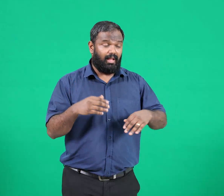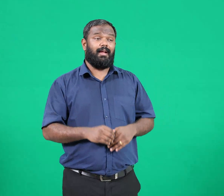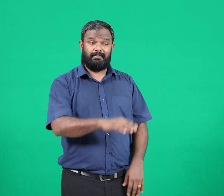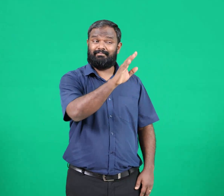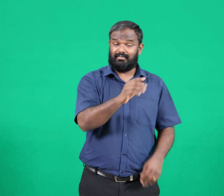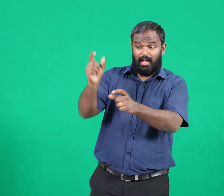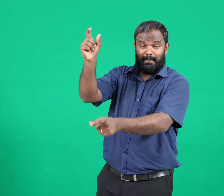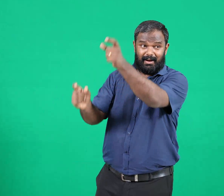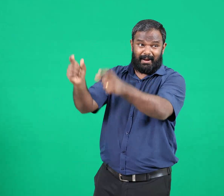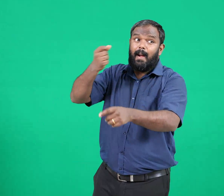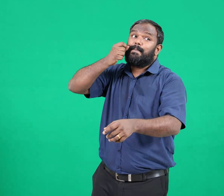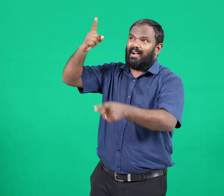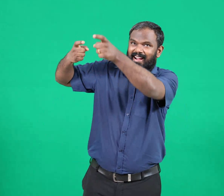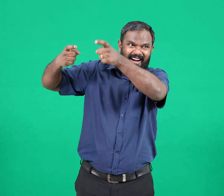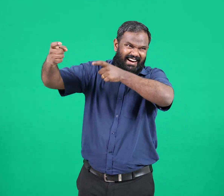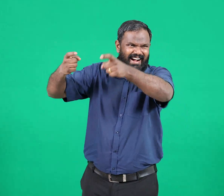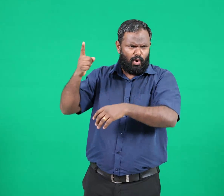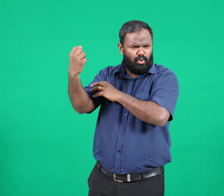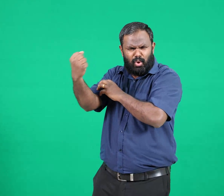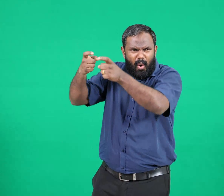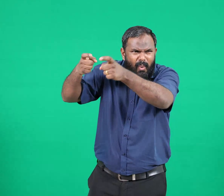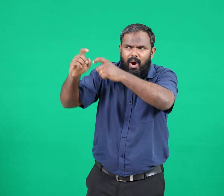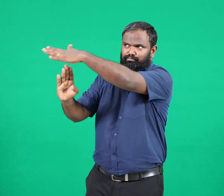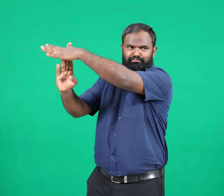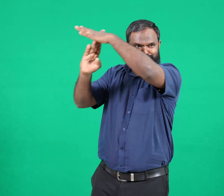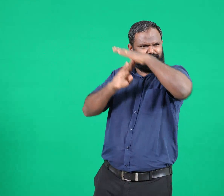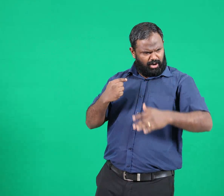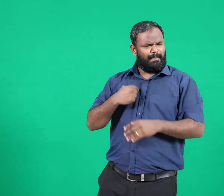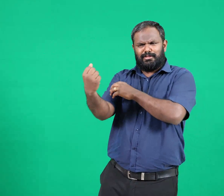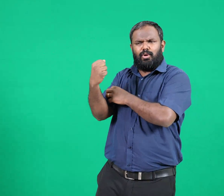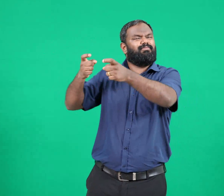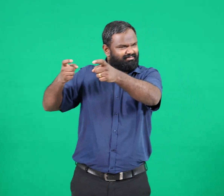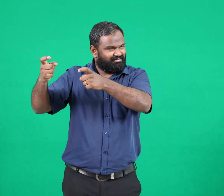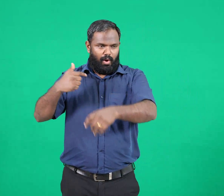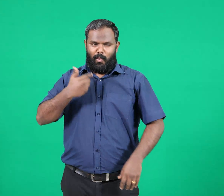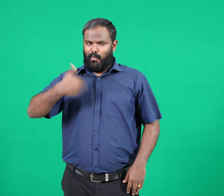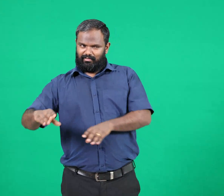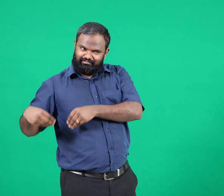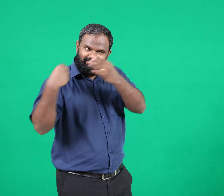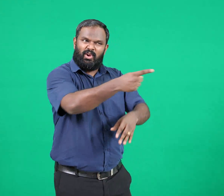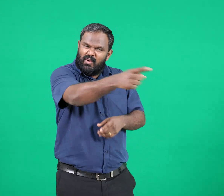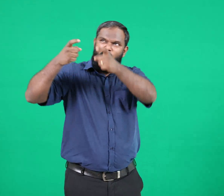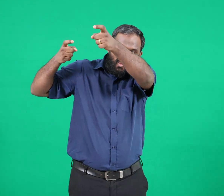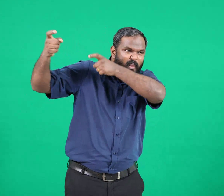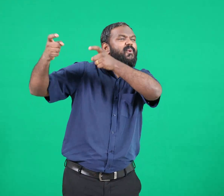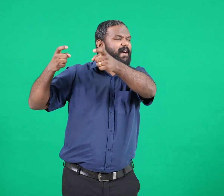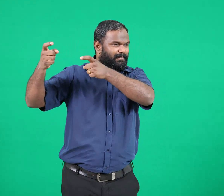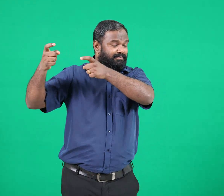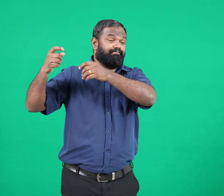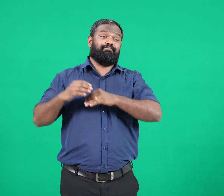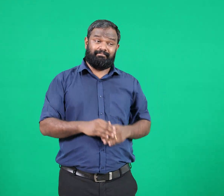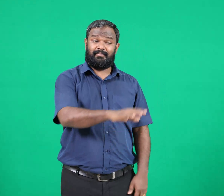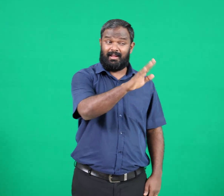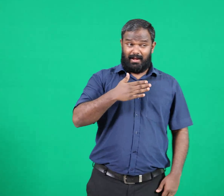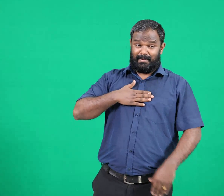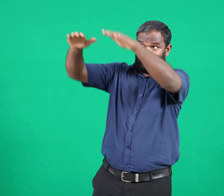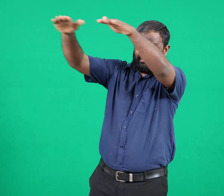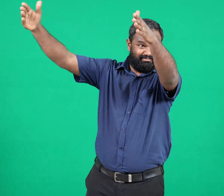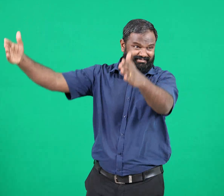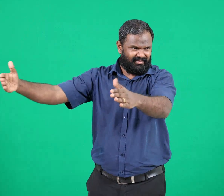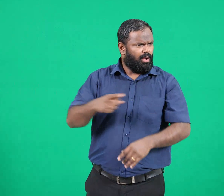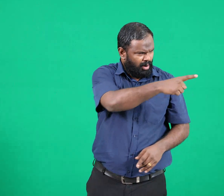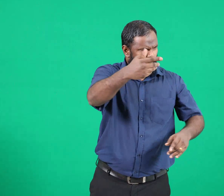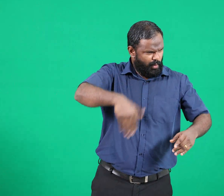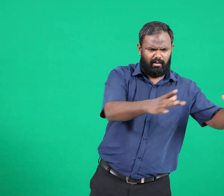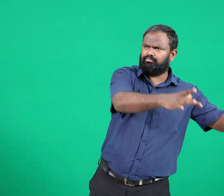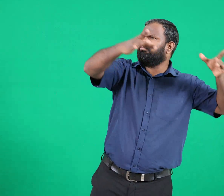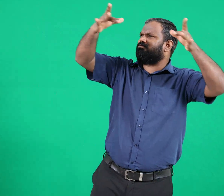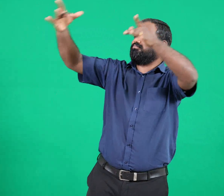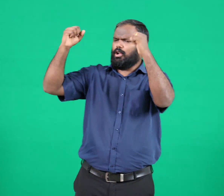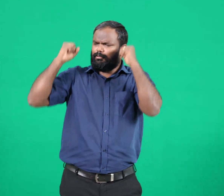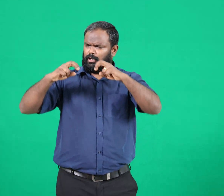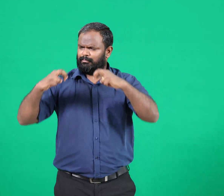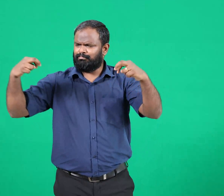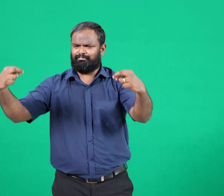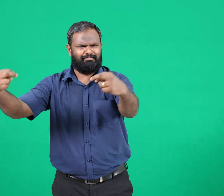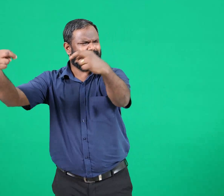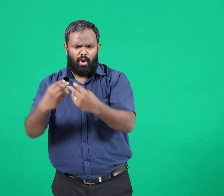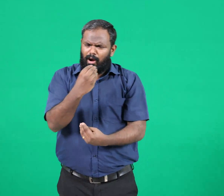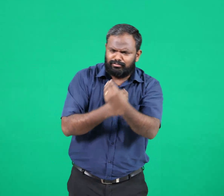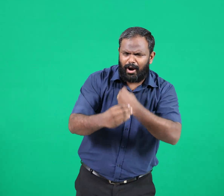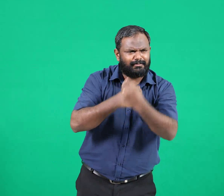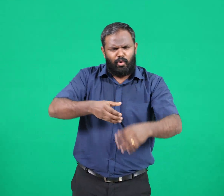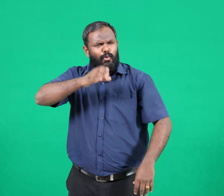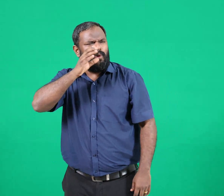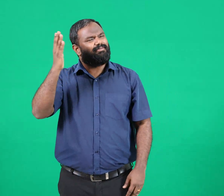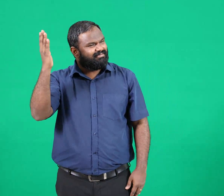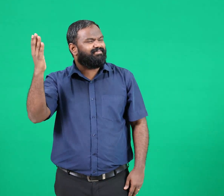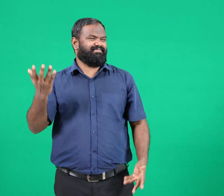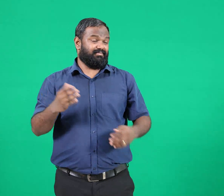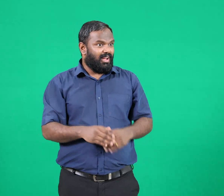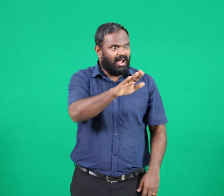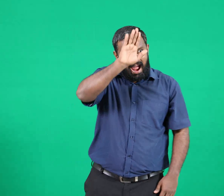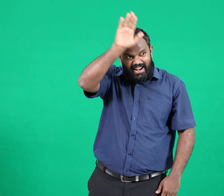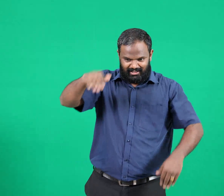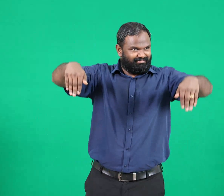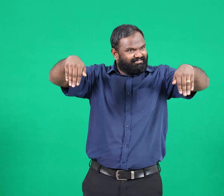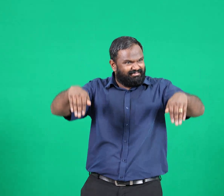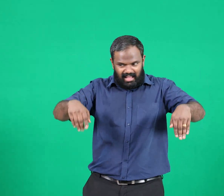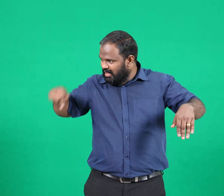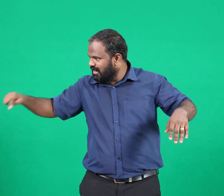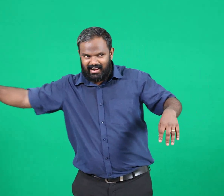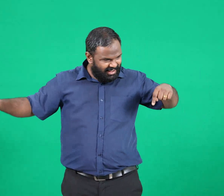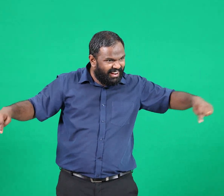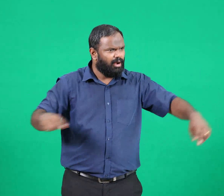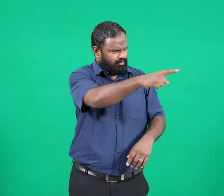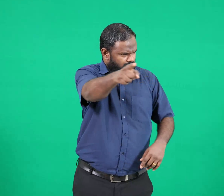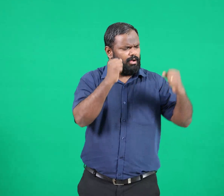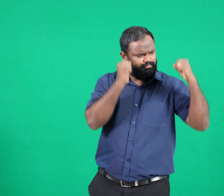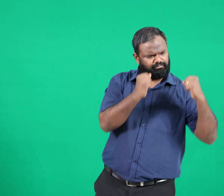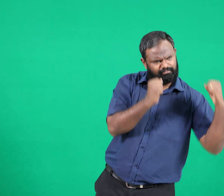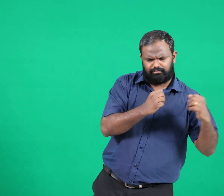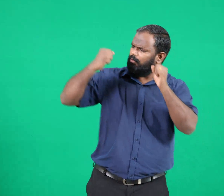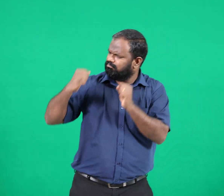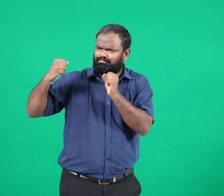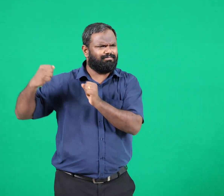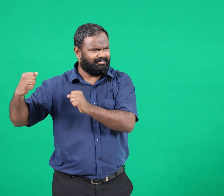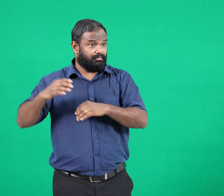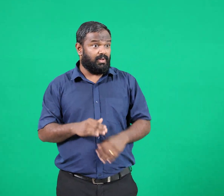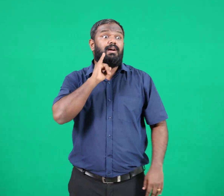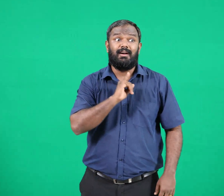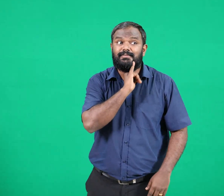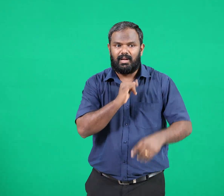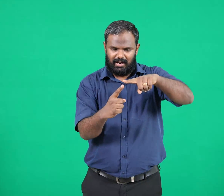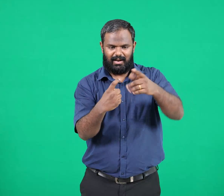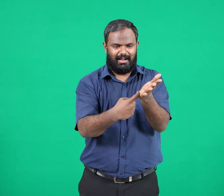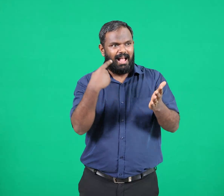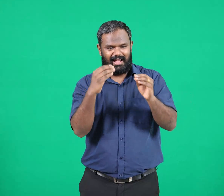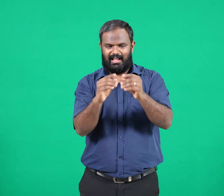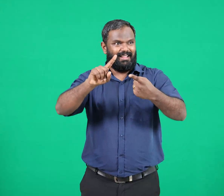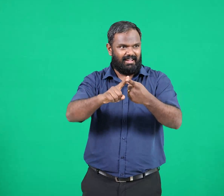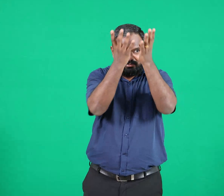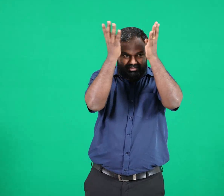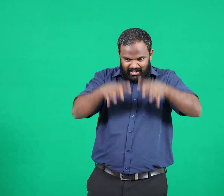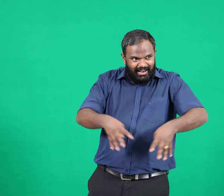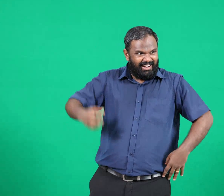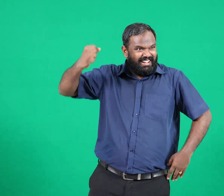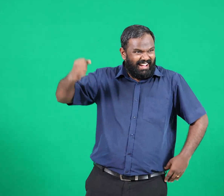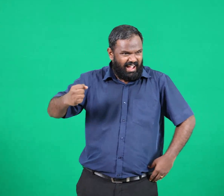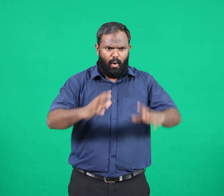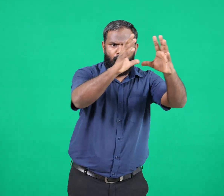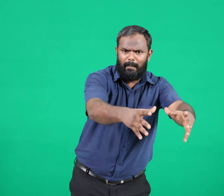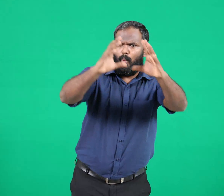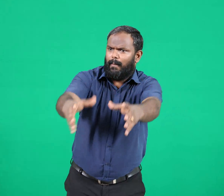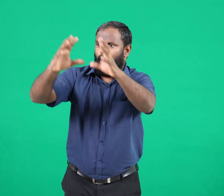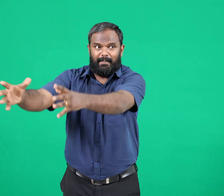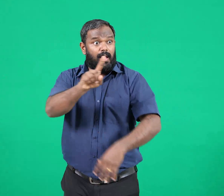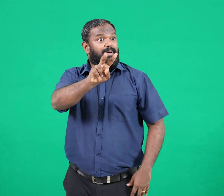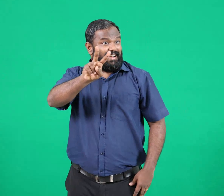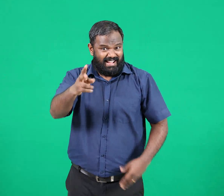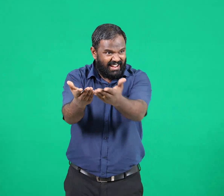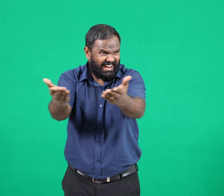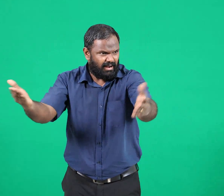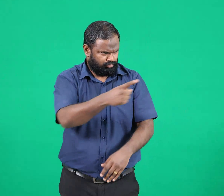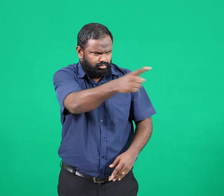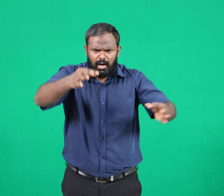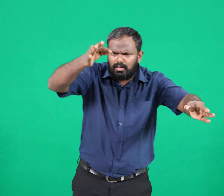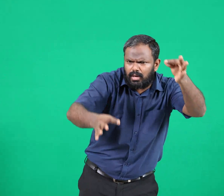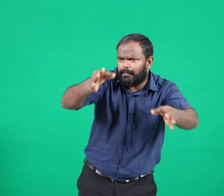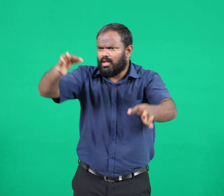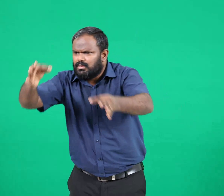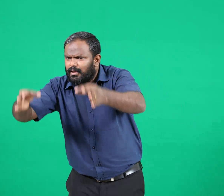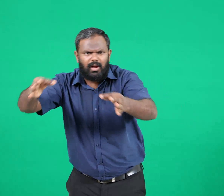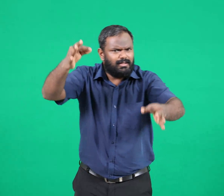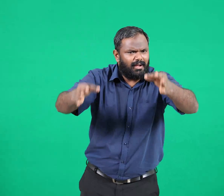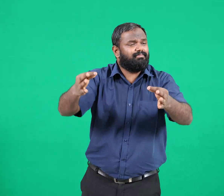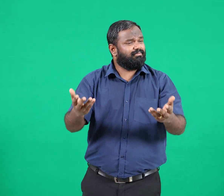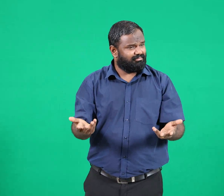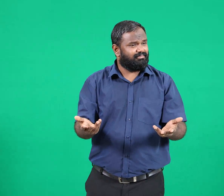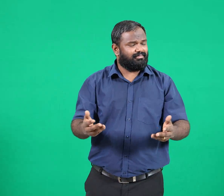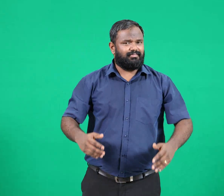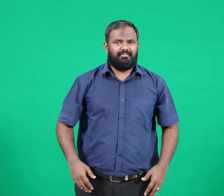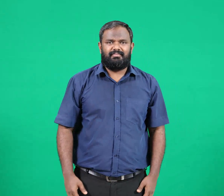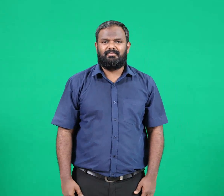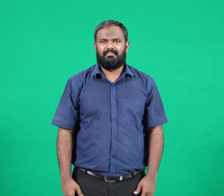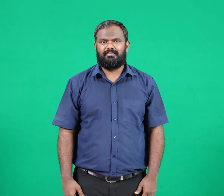And I bestow on you a kingdom, just as My Father has bestowed one on Me, so that you may eat and drink at My table in My kingdom, and sit on thrones, judging the twelve tribes of Israel.